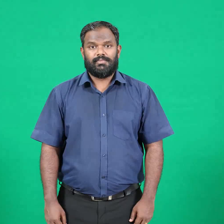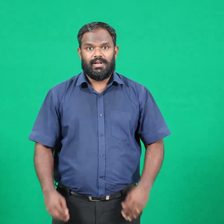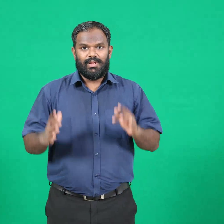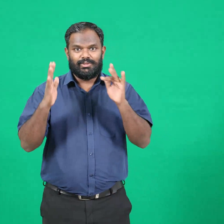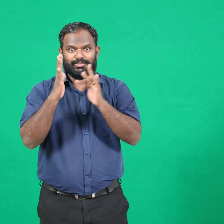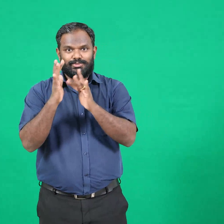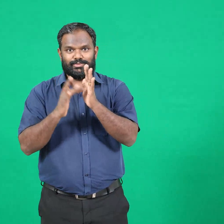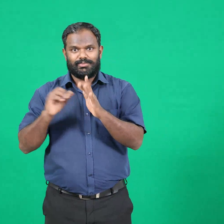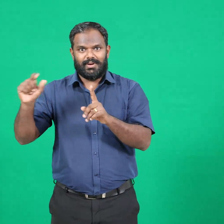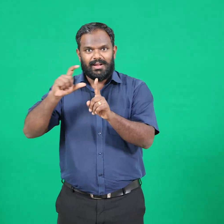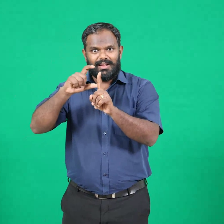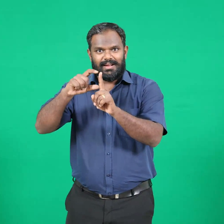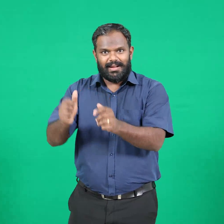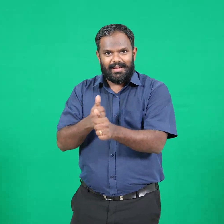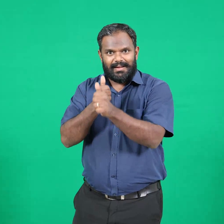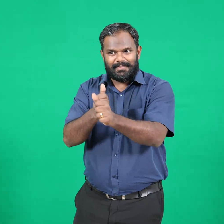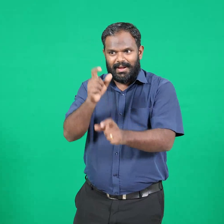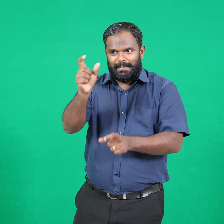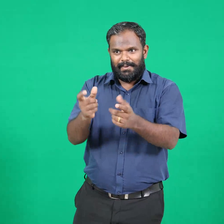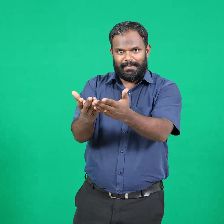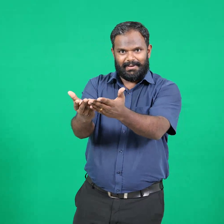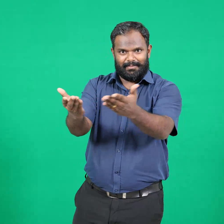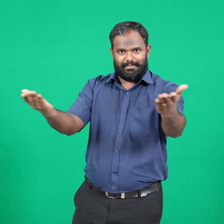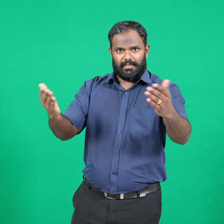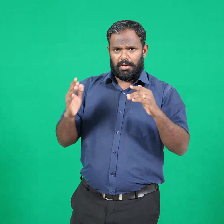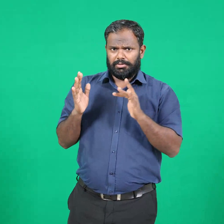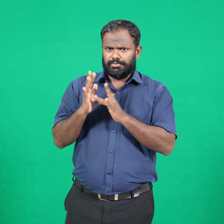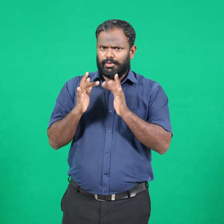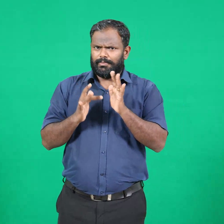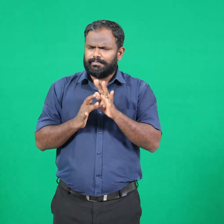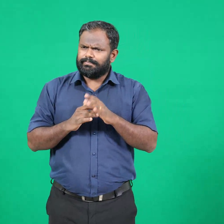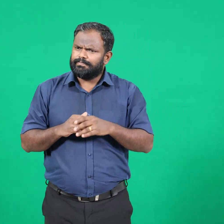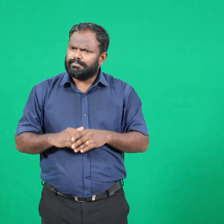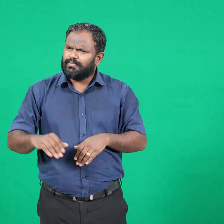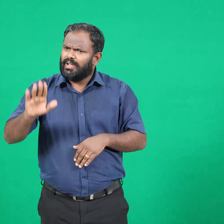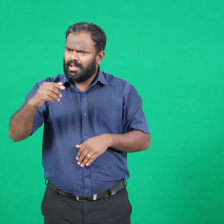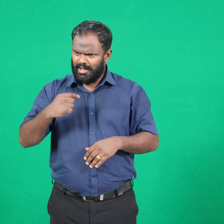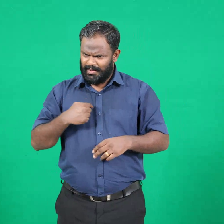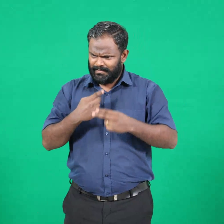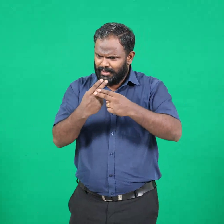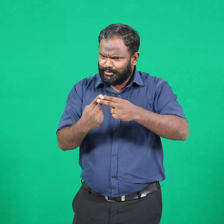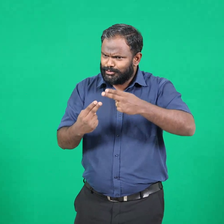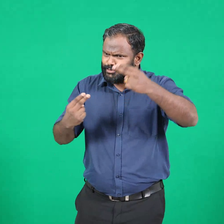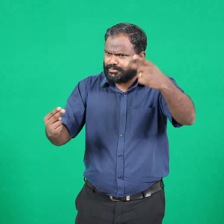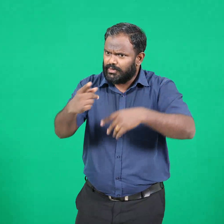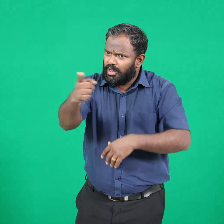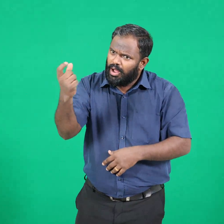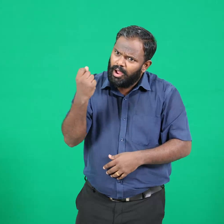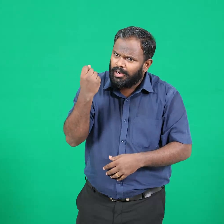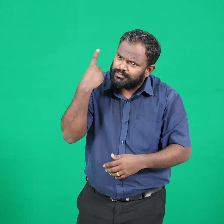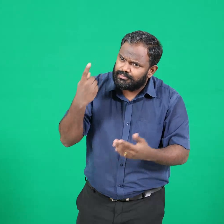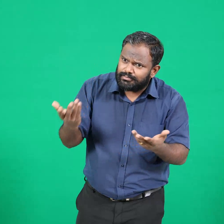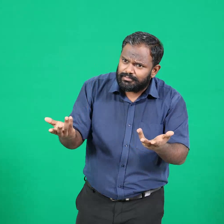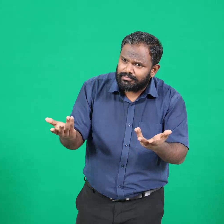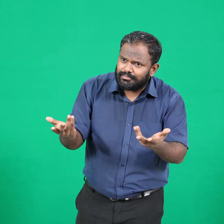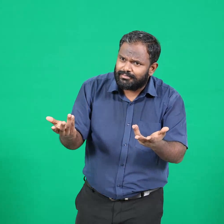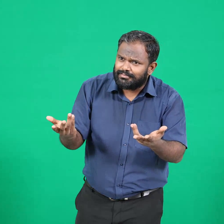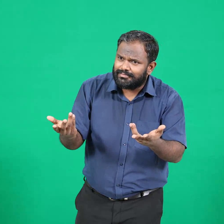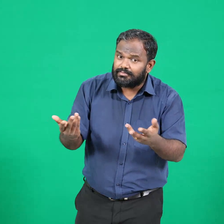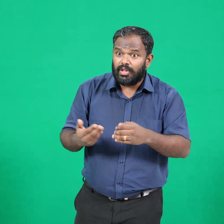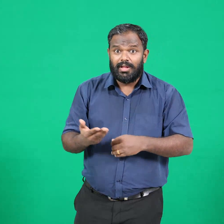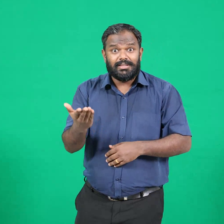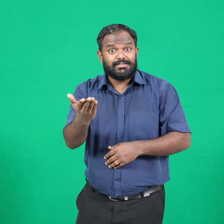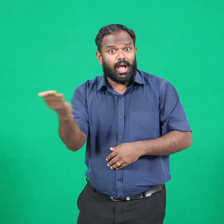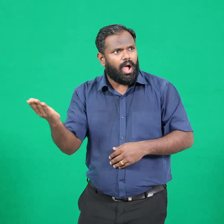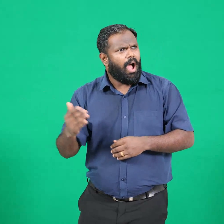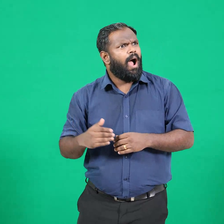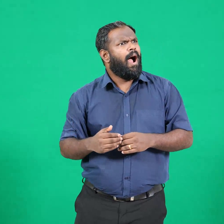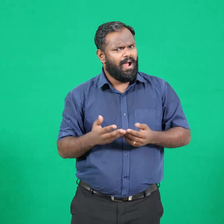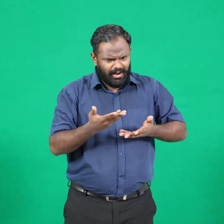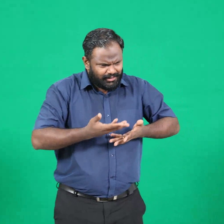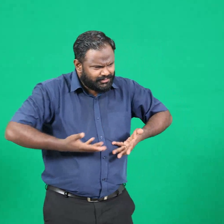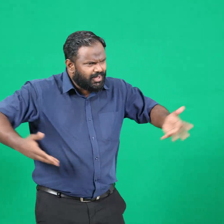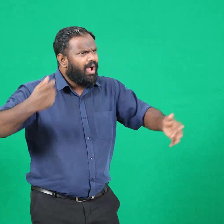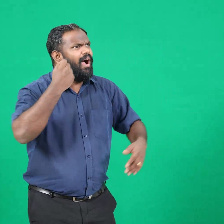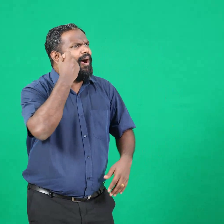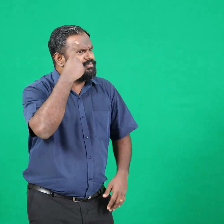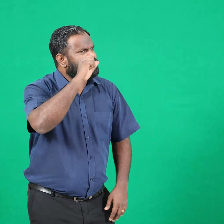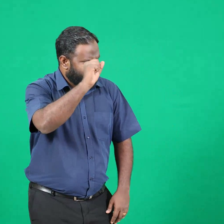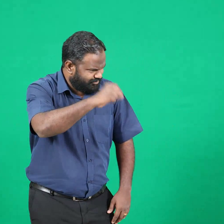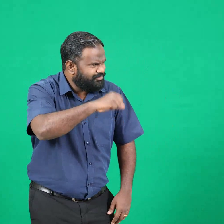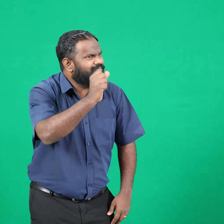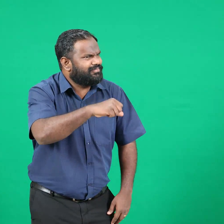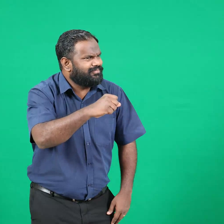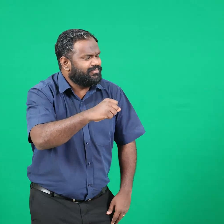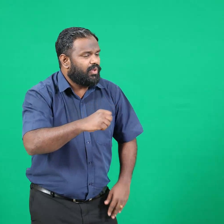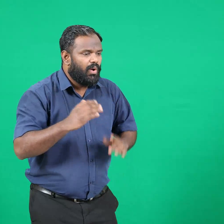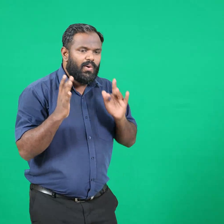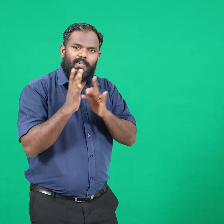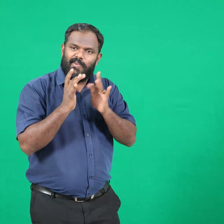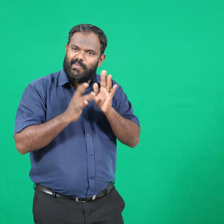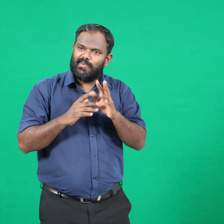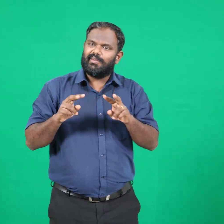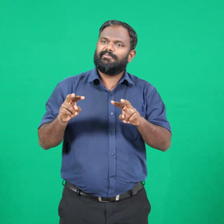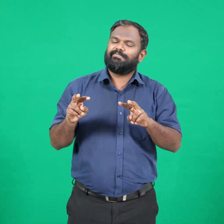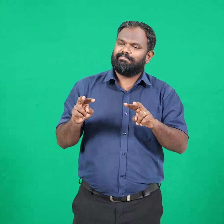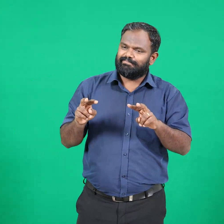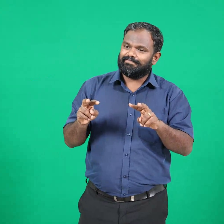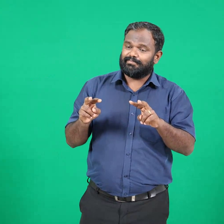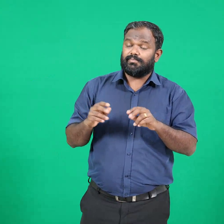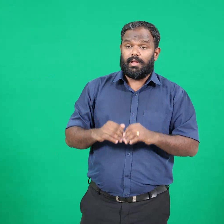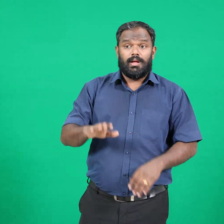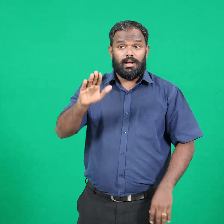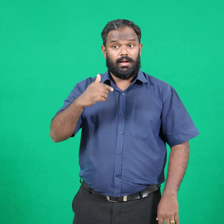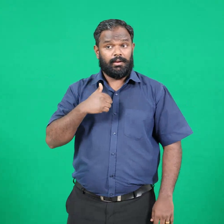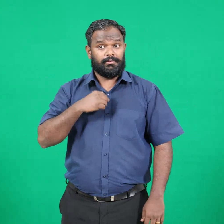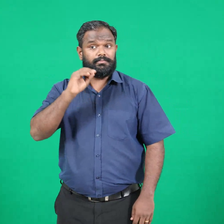Have you understood all these things?" "Yes," they answered.